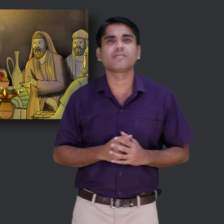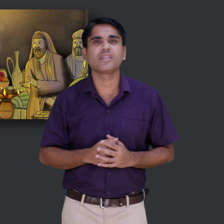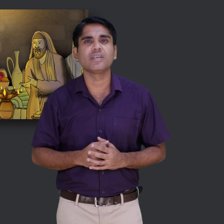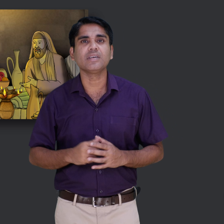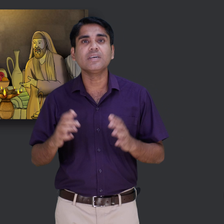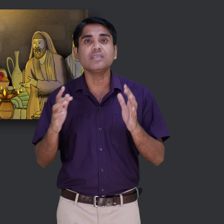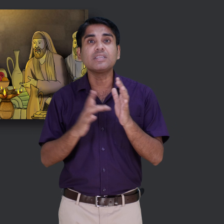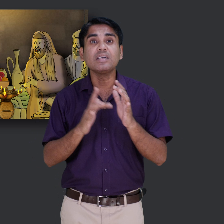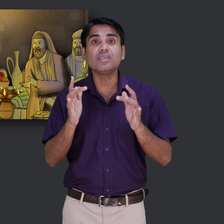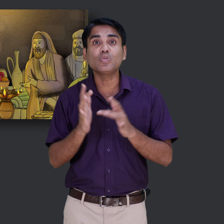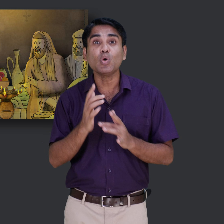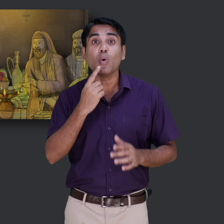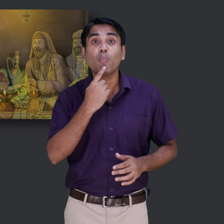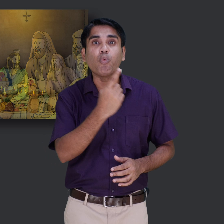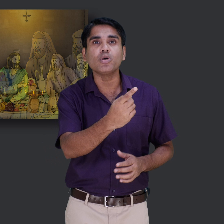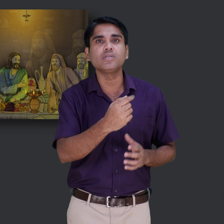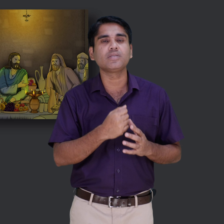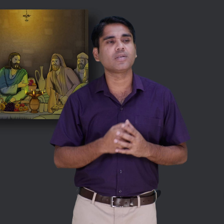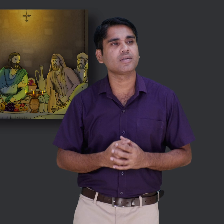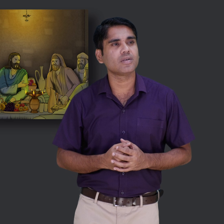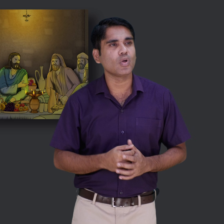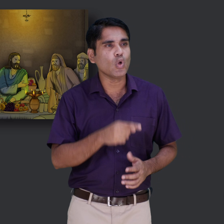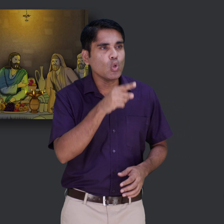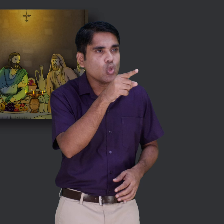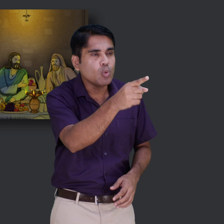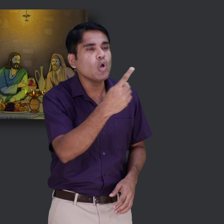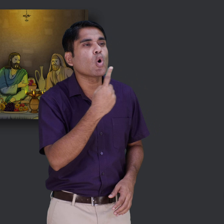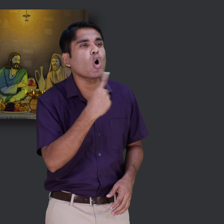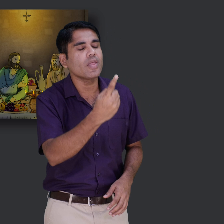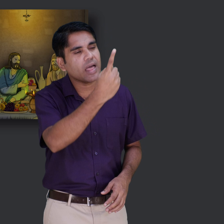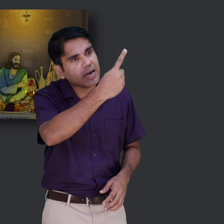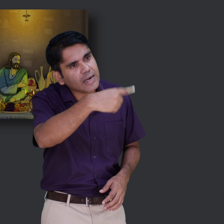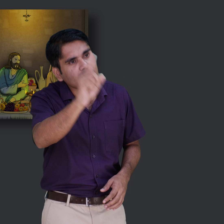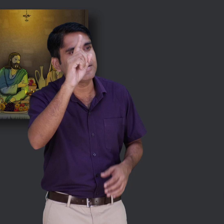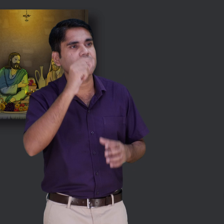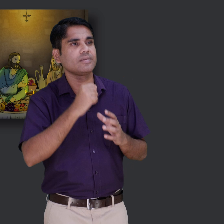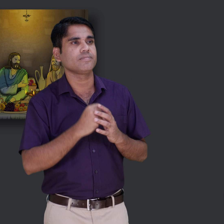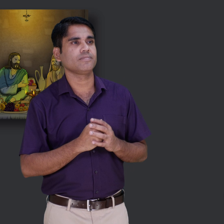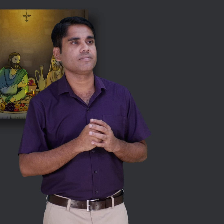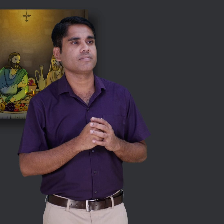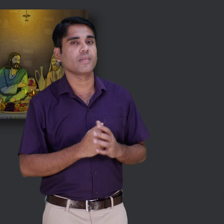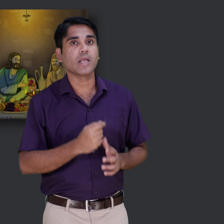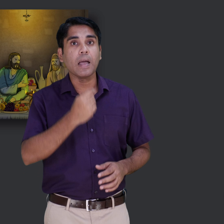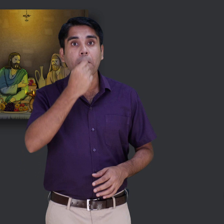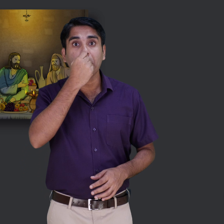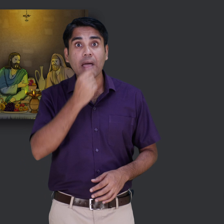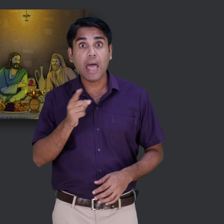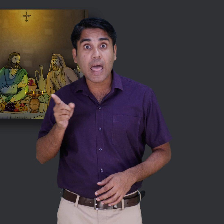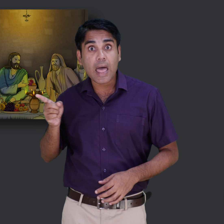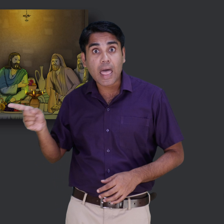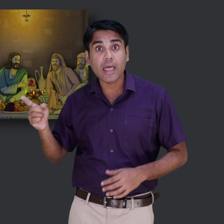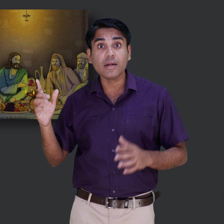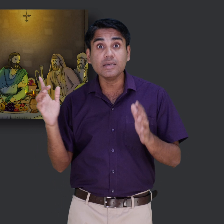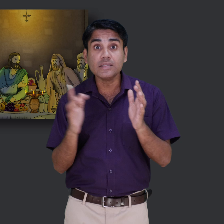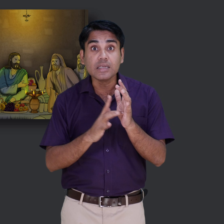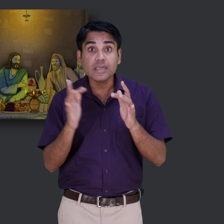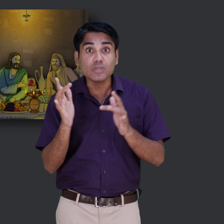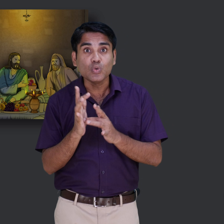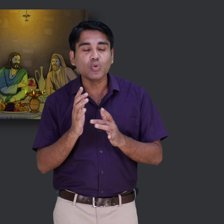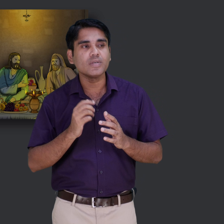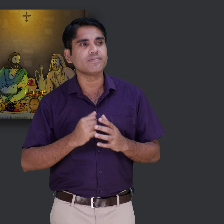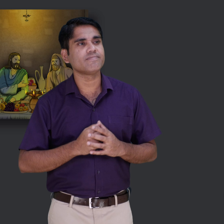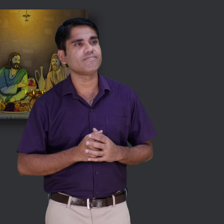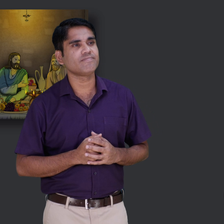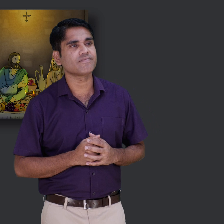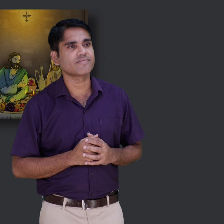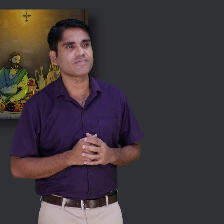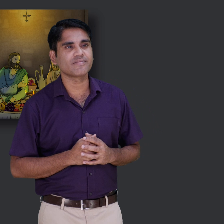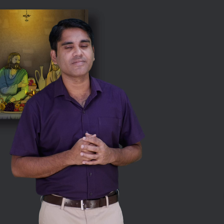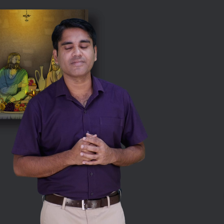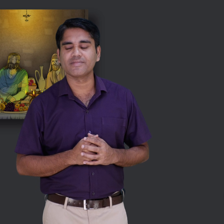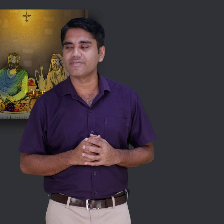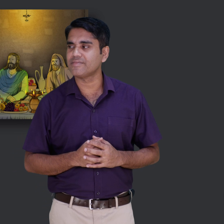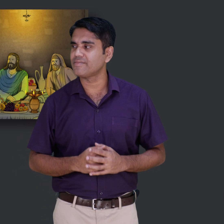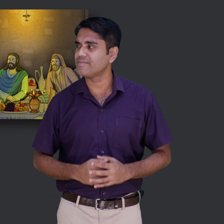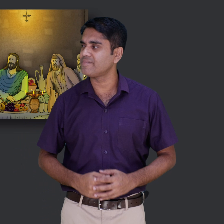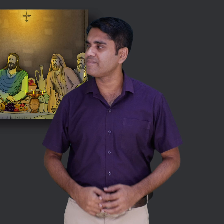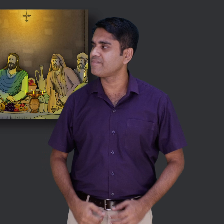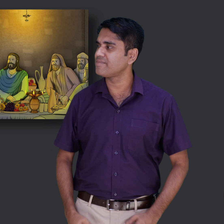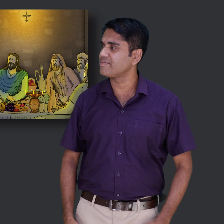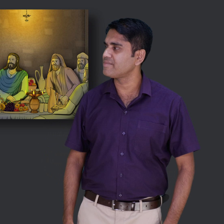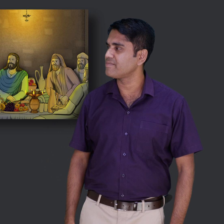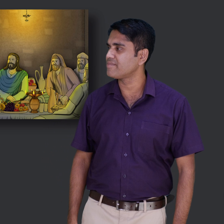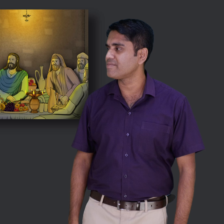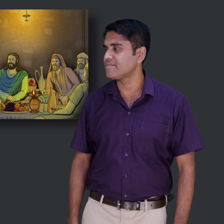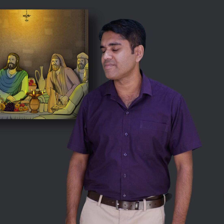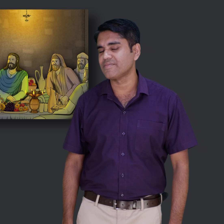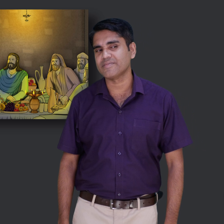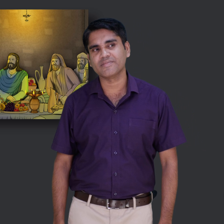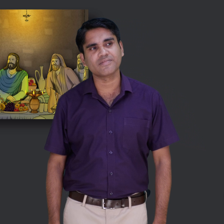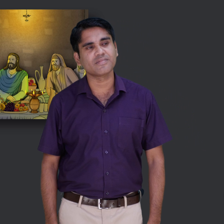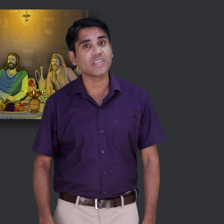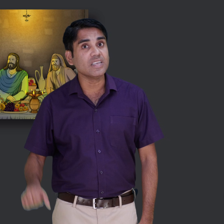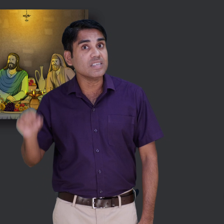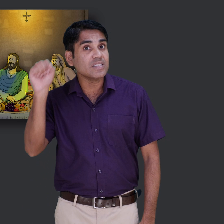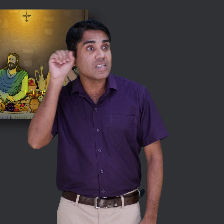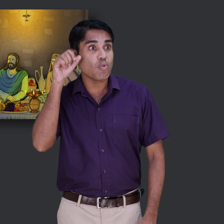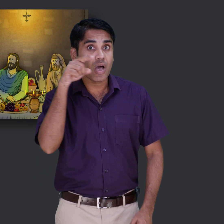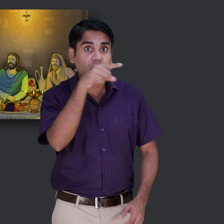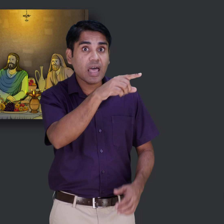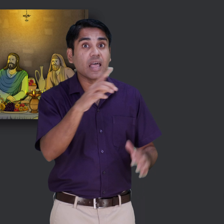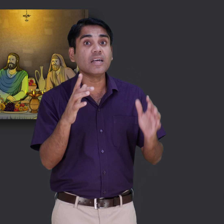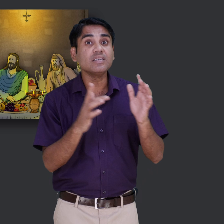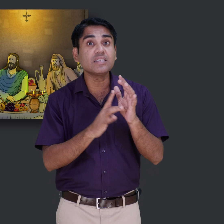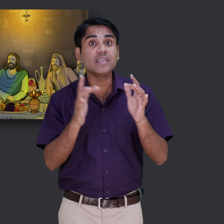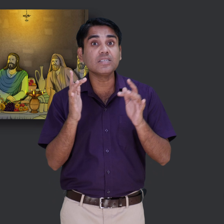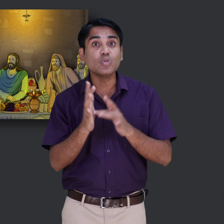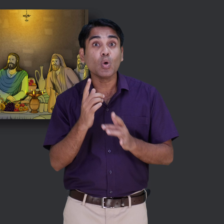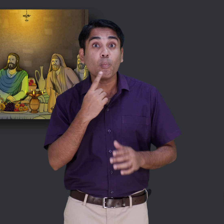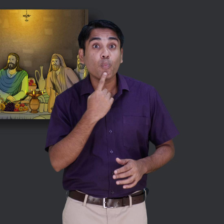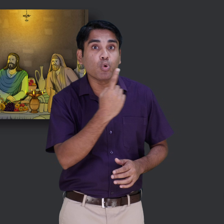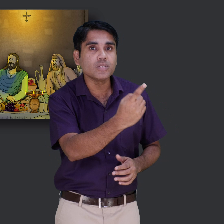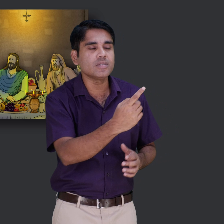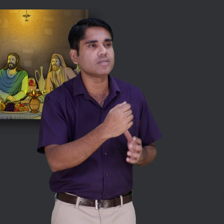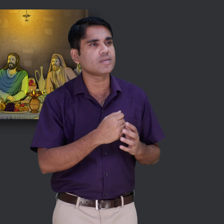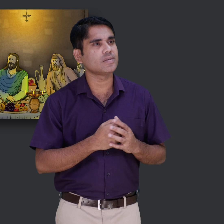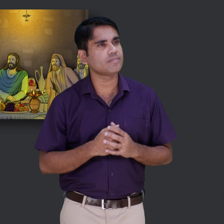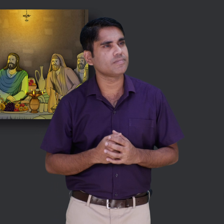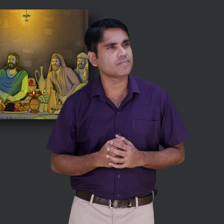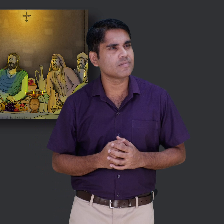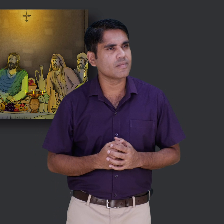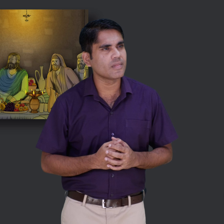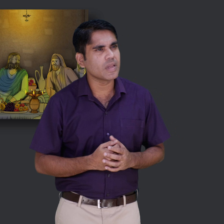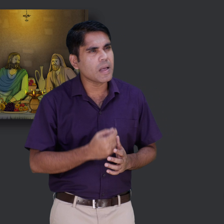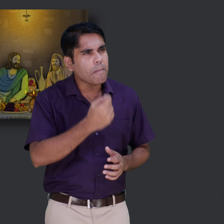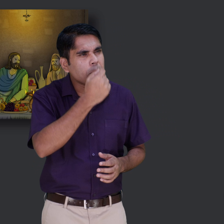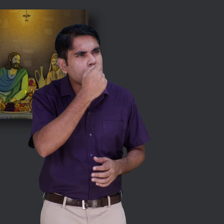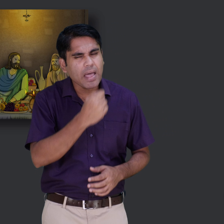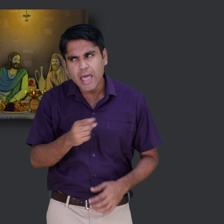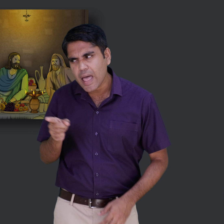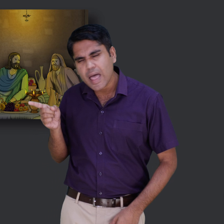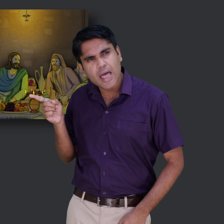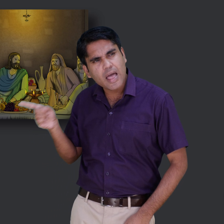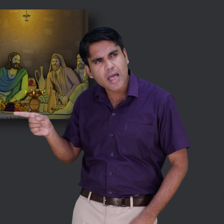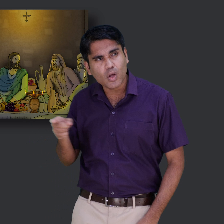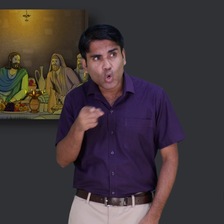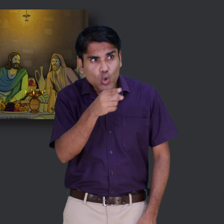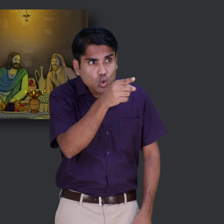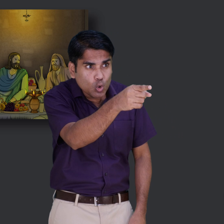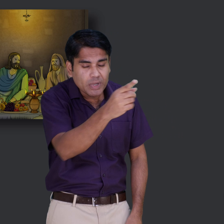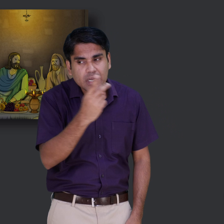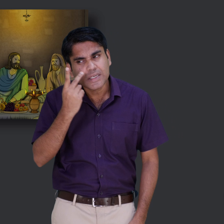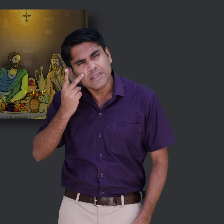And turning toward the woman, He said to Simon, “Do you see this woman?